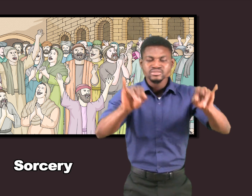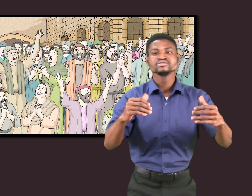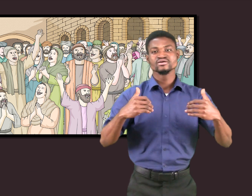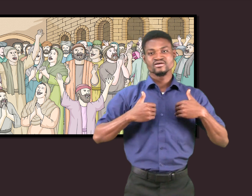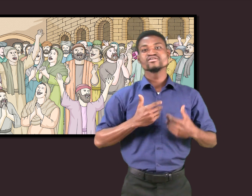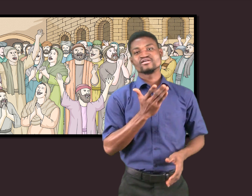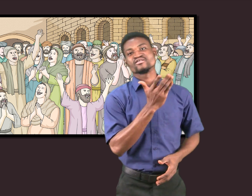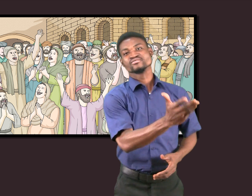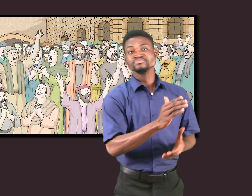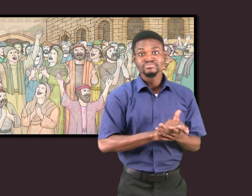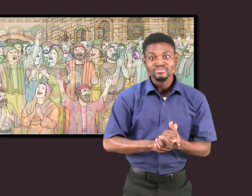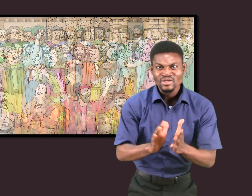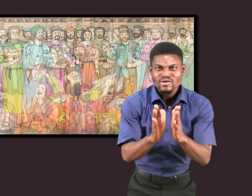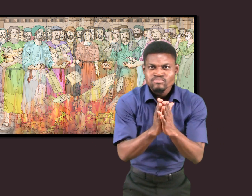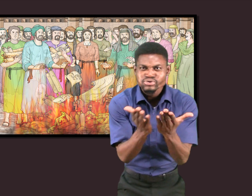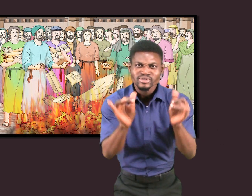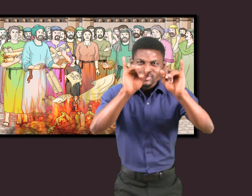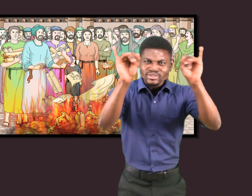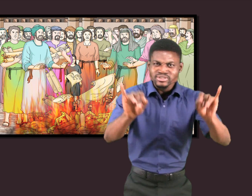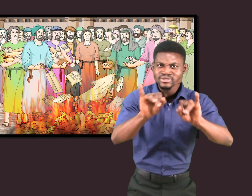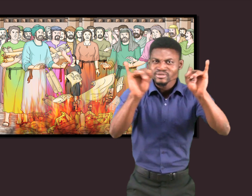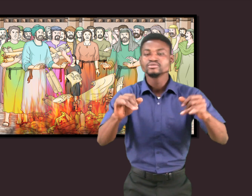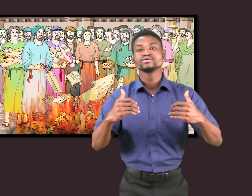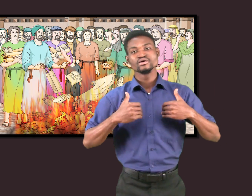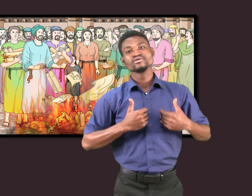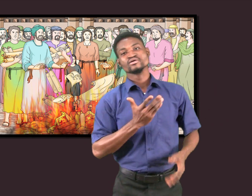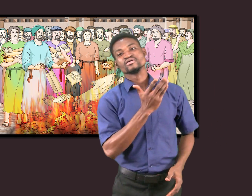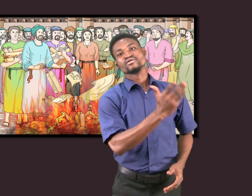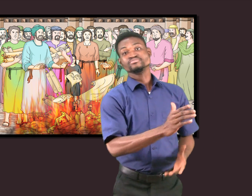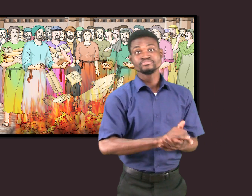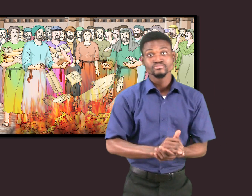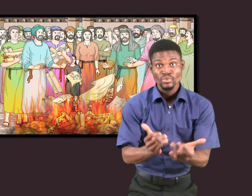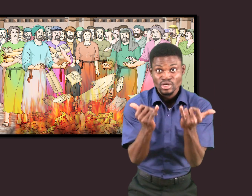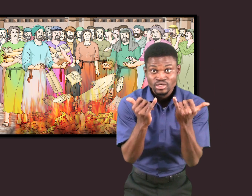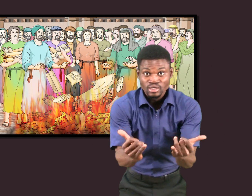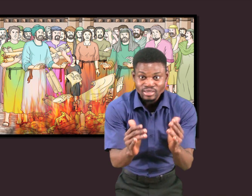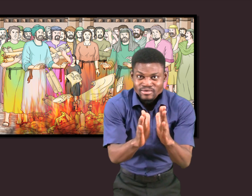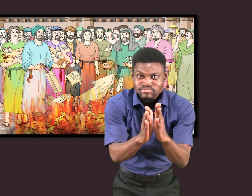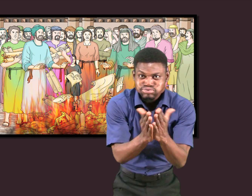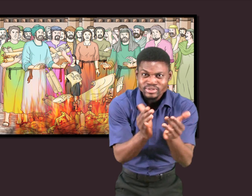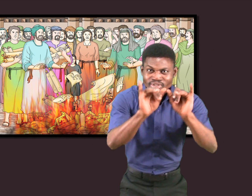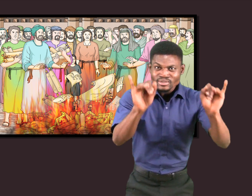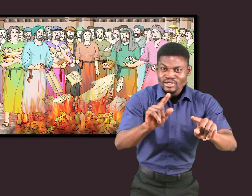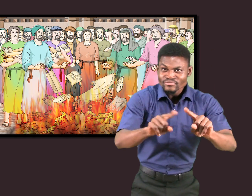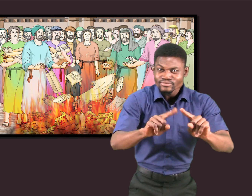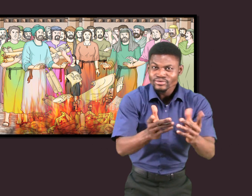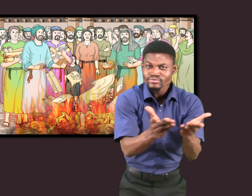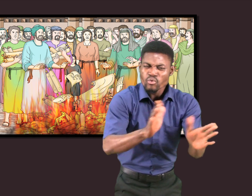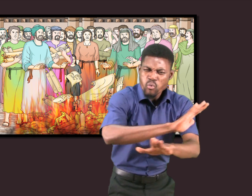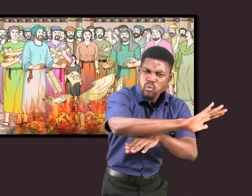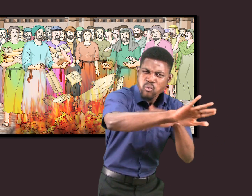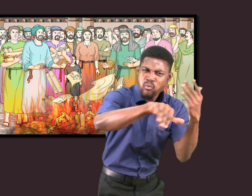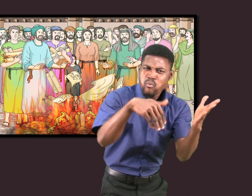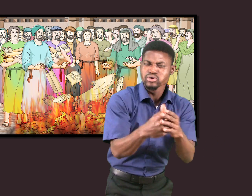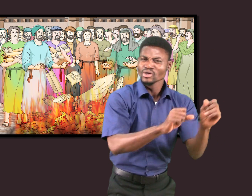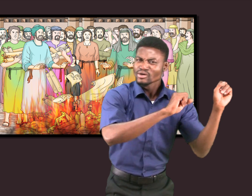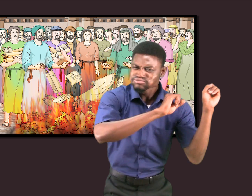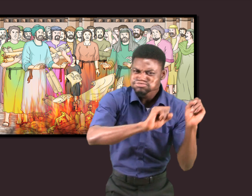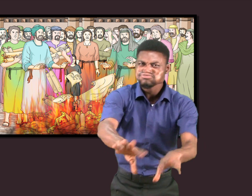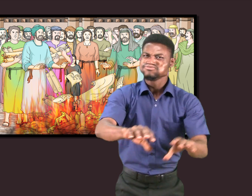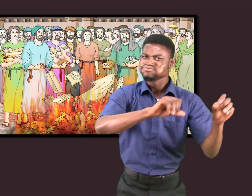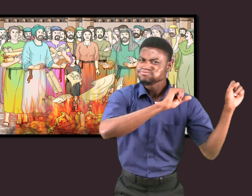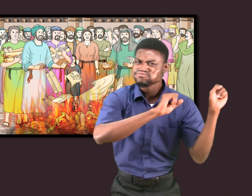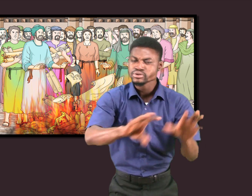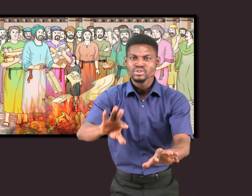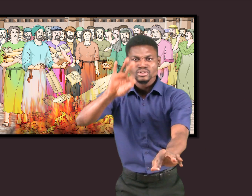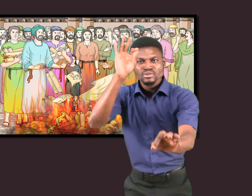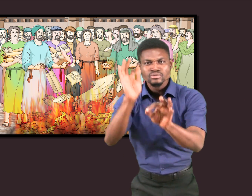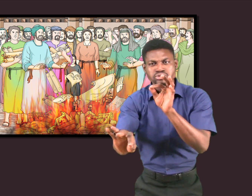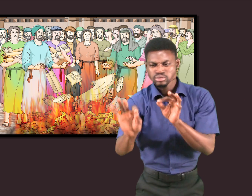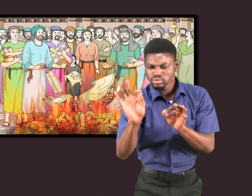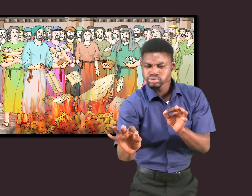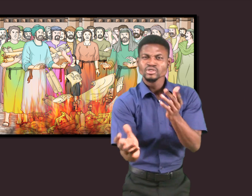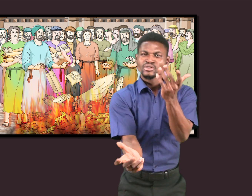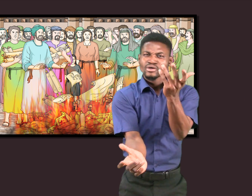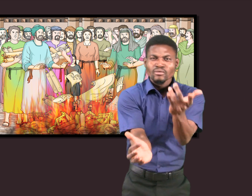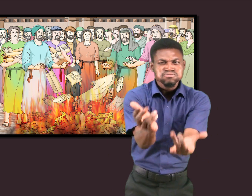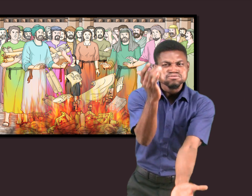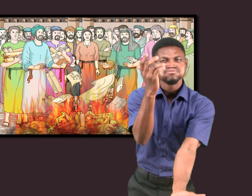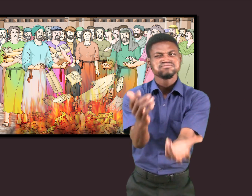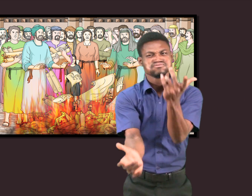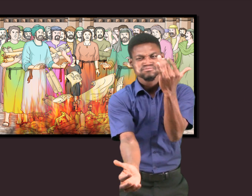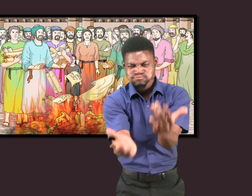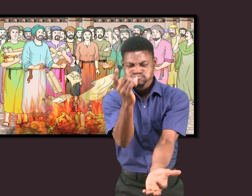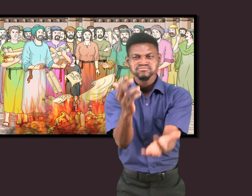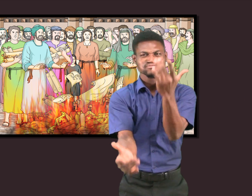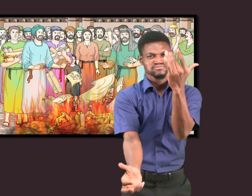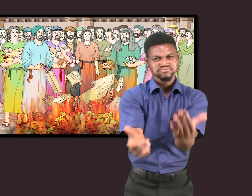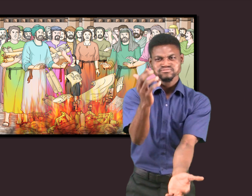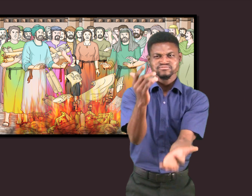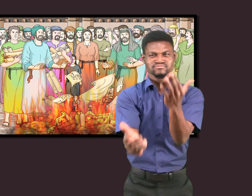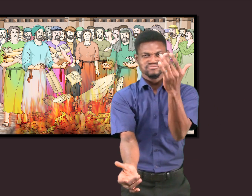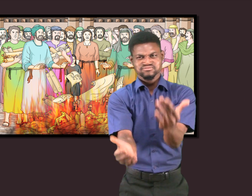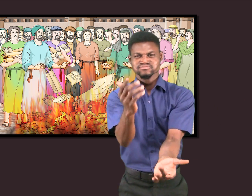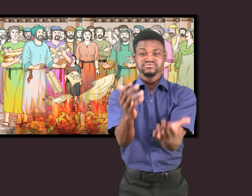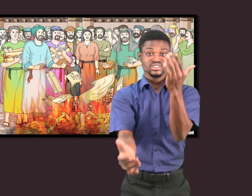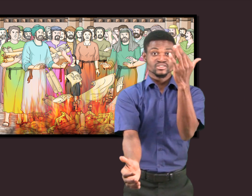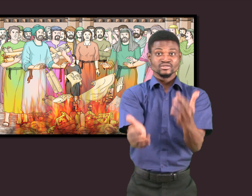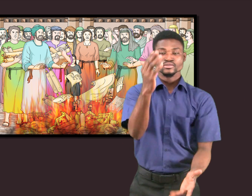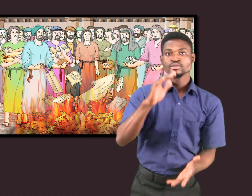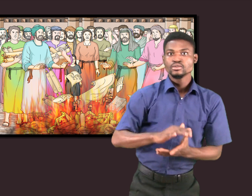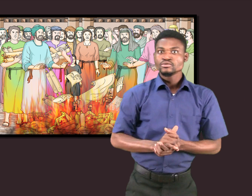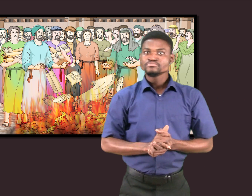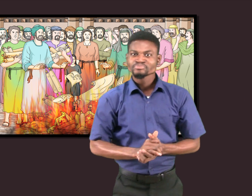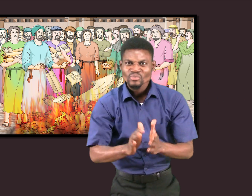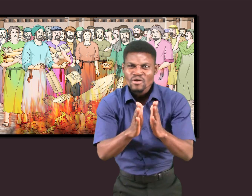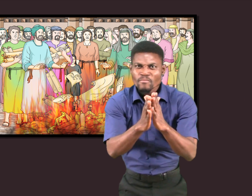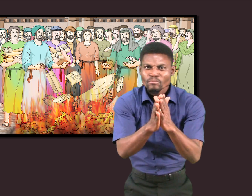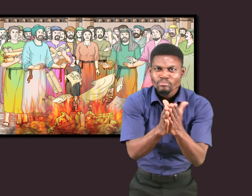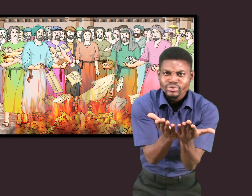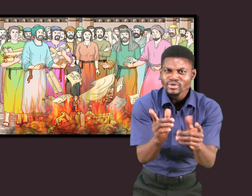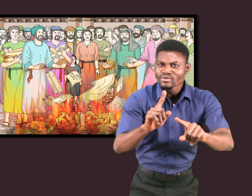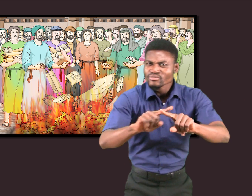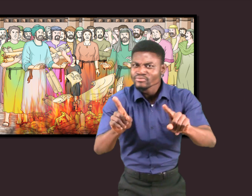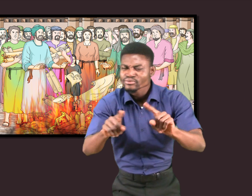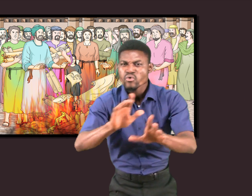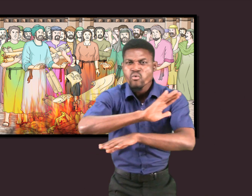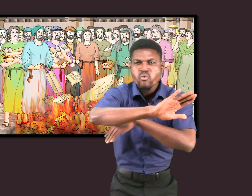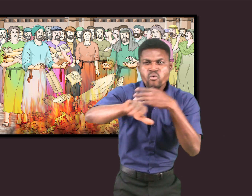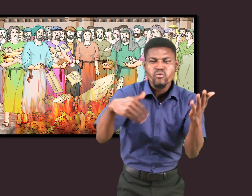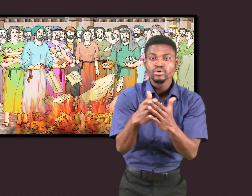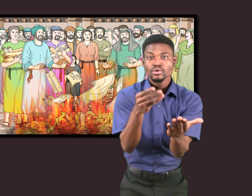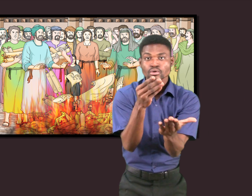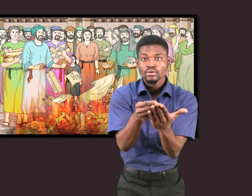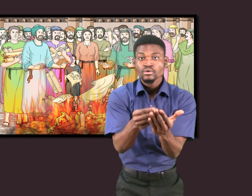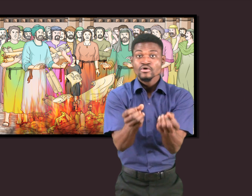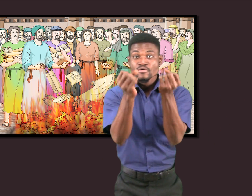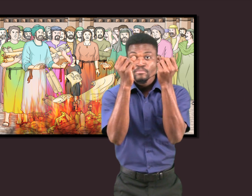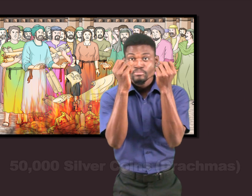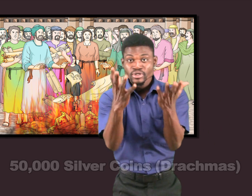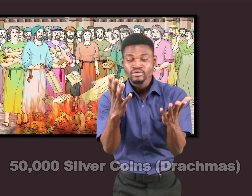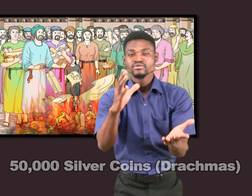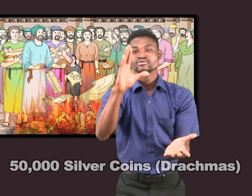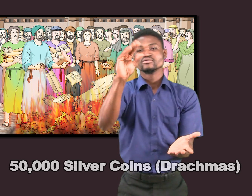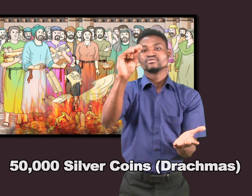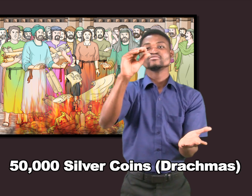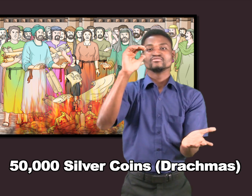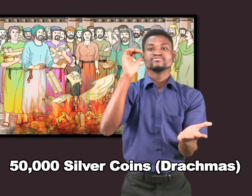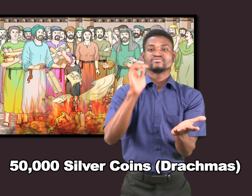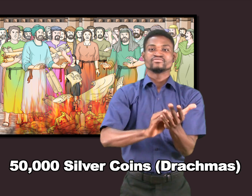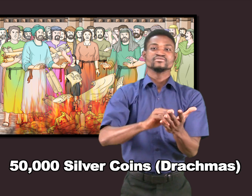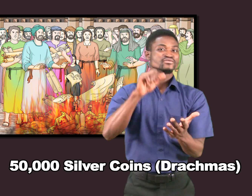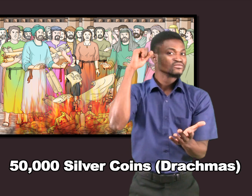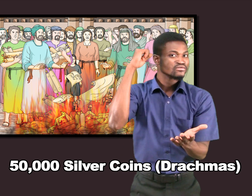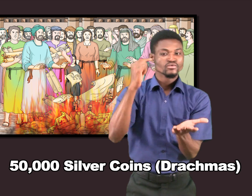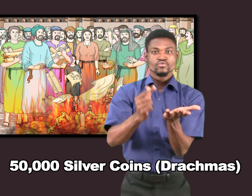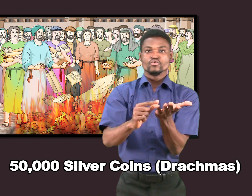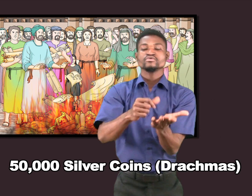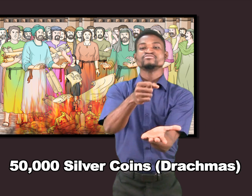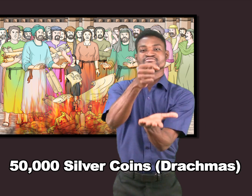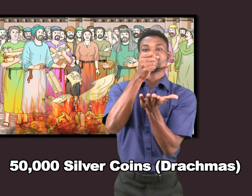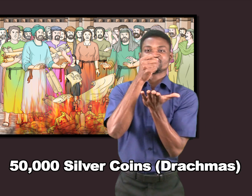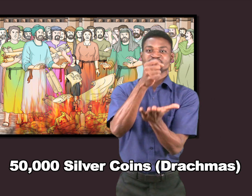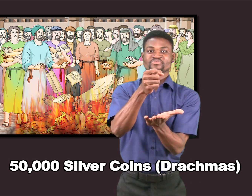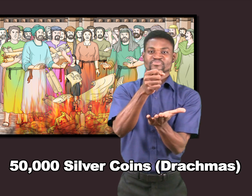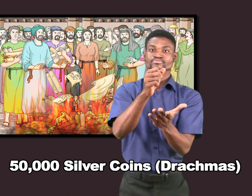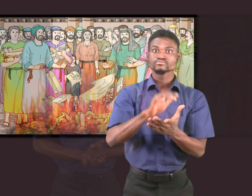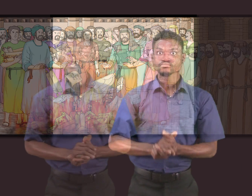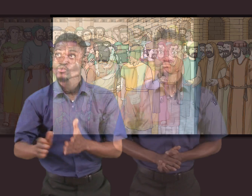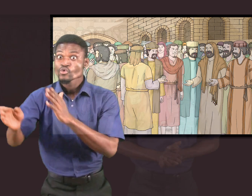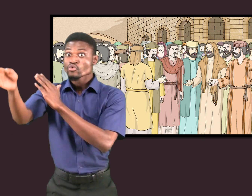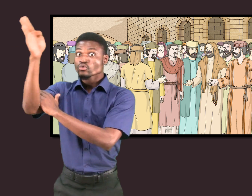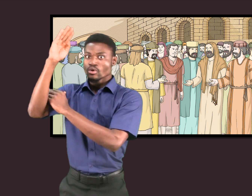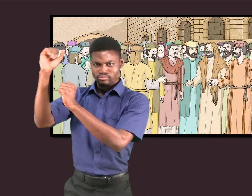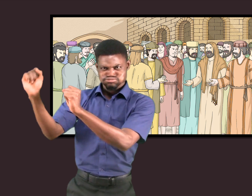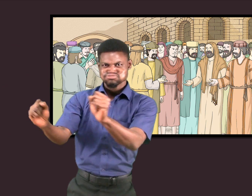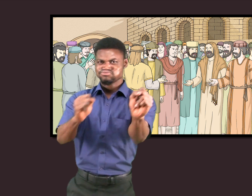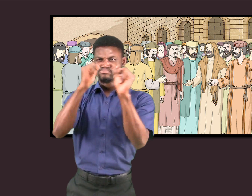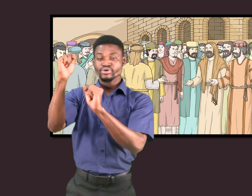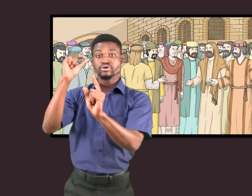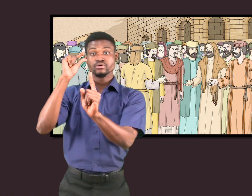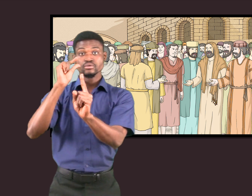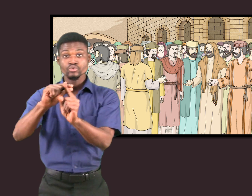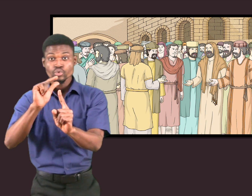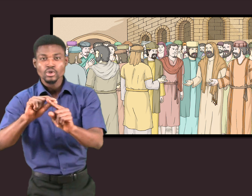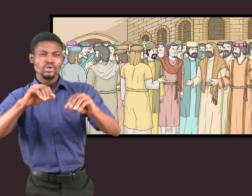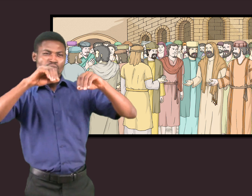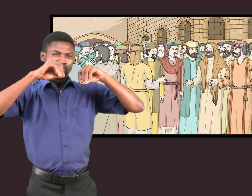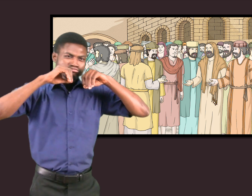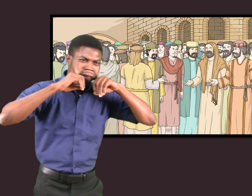And a number of those who had practiced magic arts brought their books and burned them in front of everyone. When the value of the books was calculated, the total came to fifty thousand drachmas.